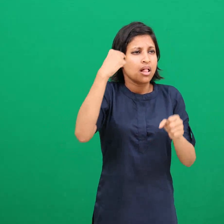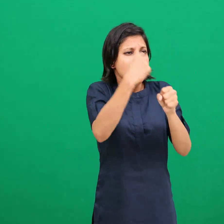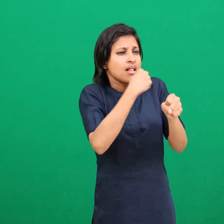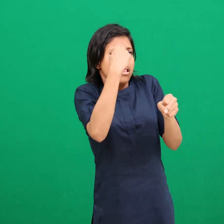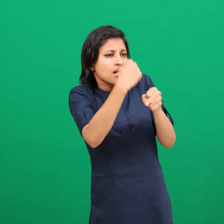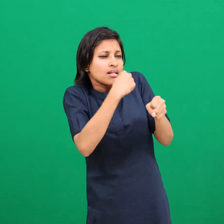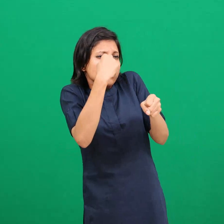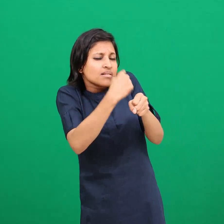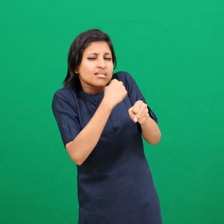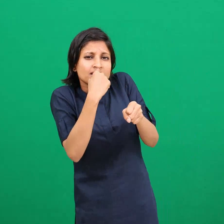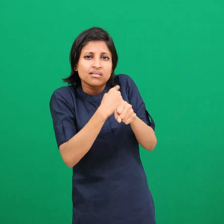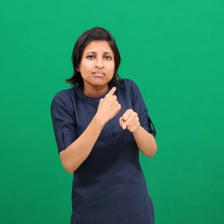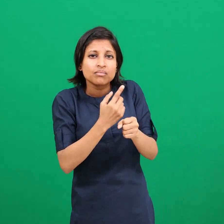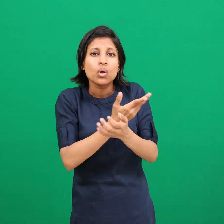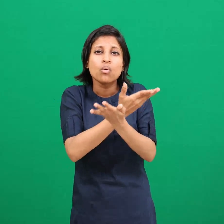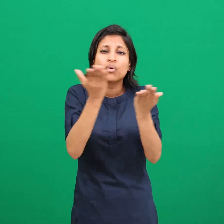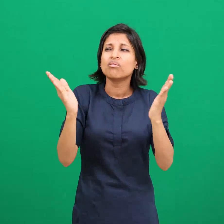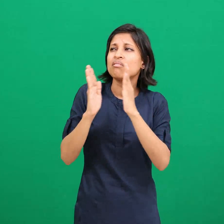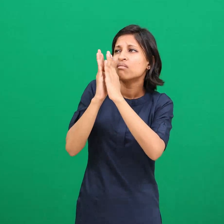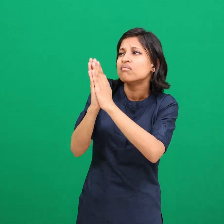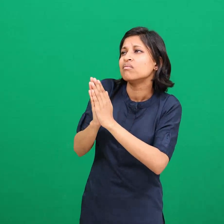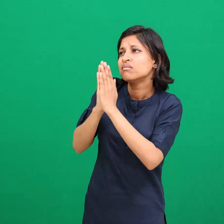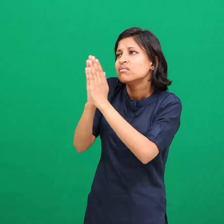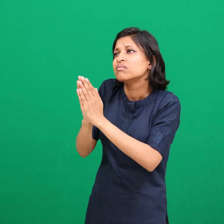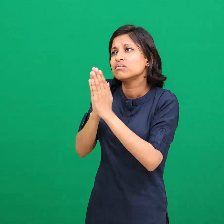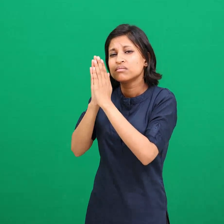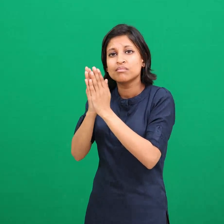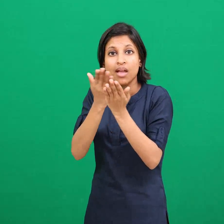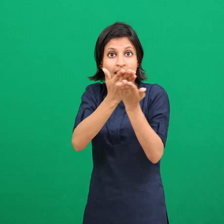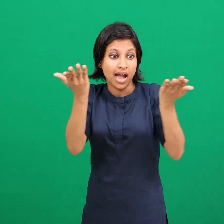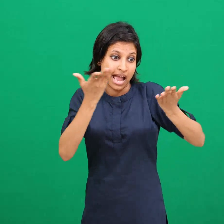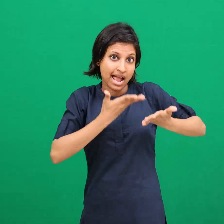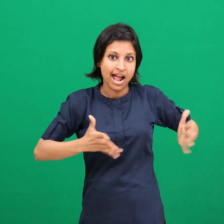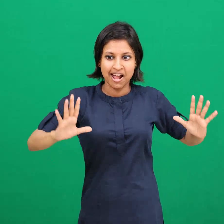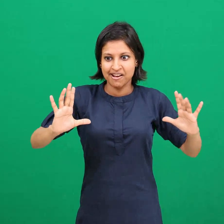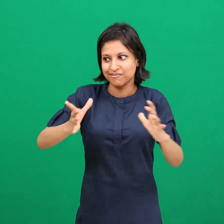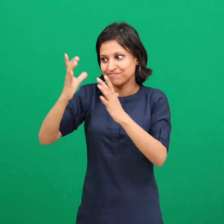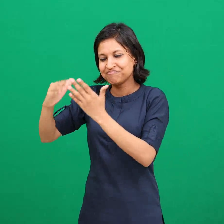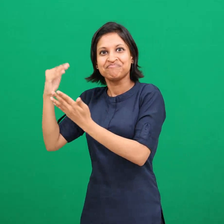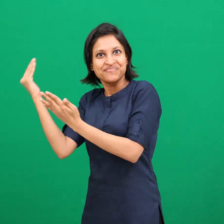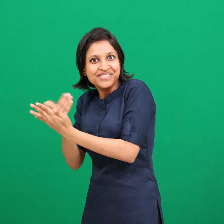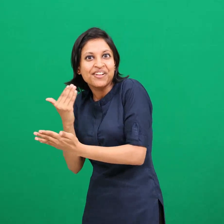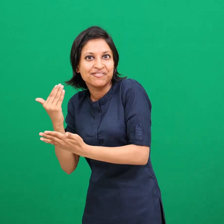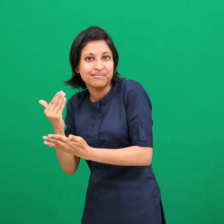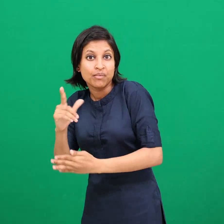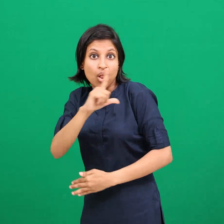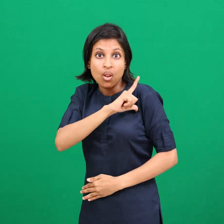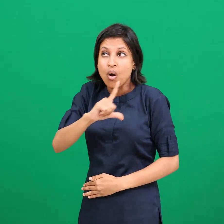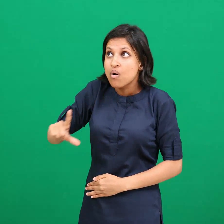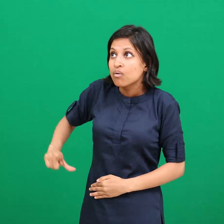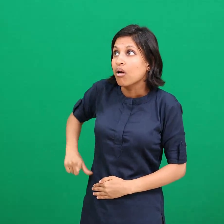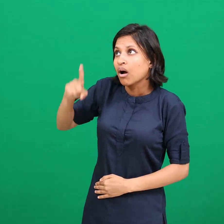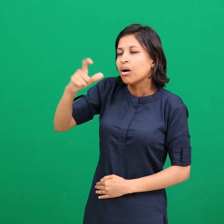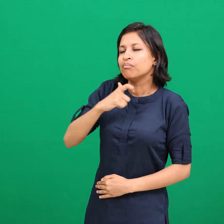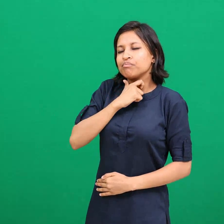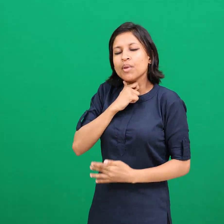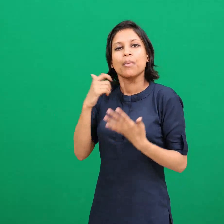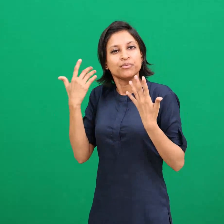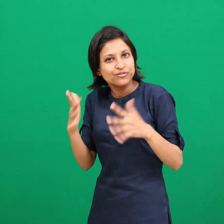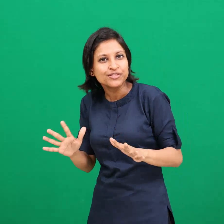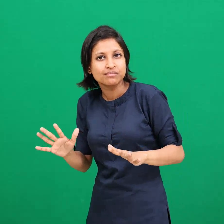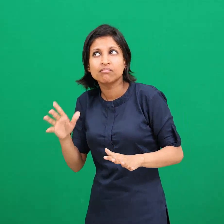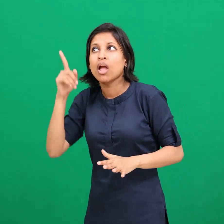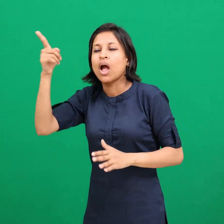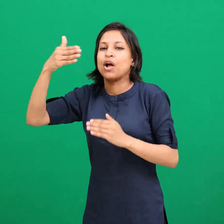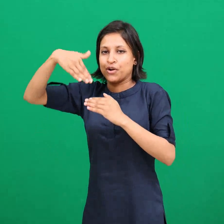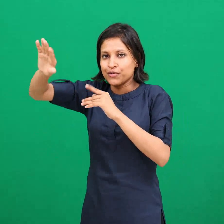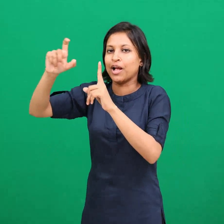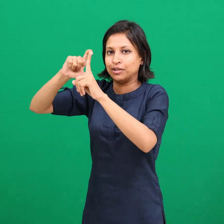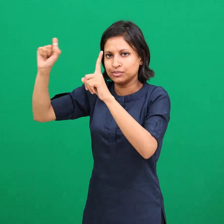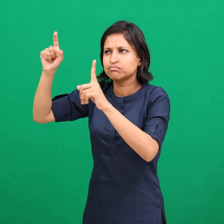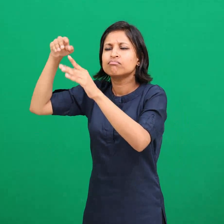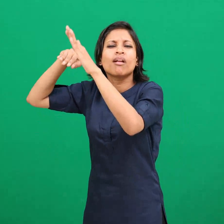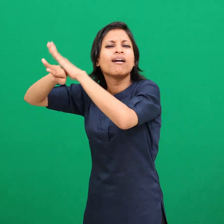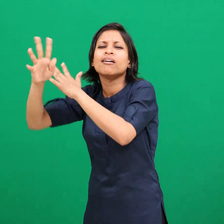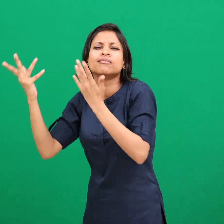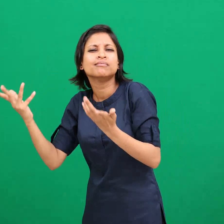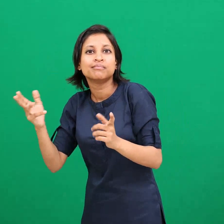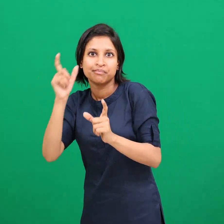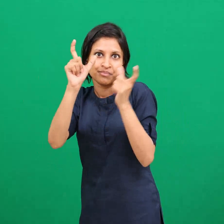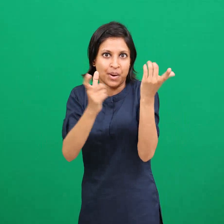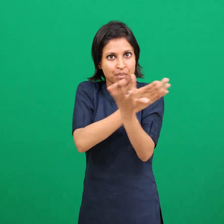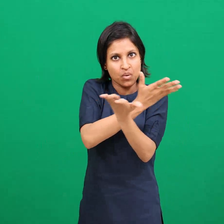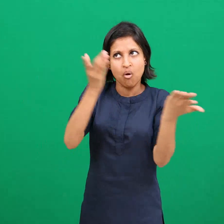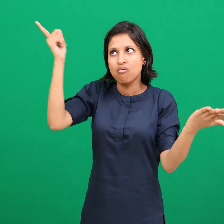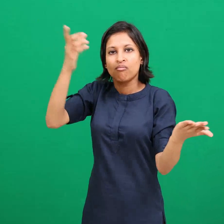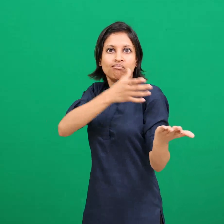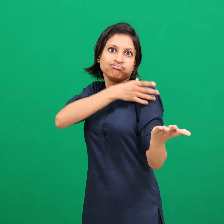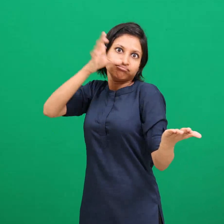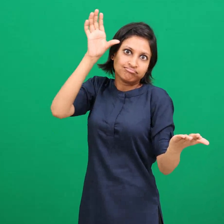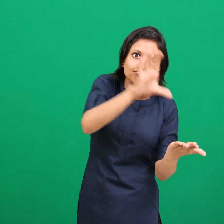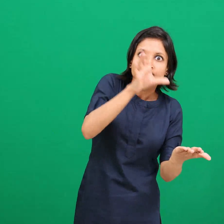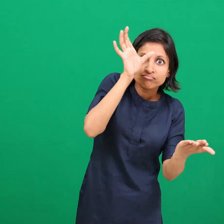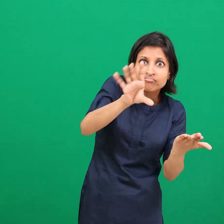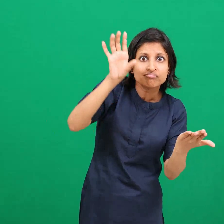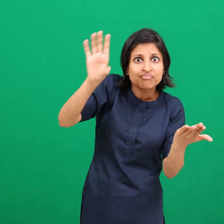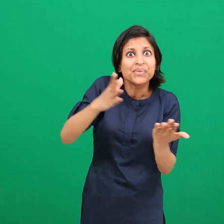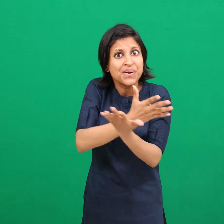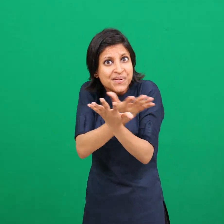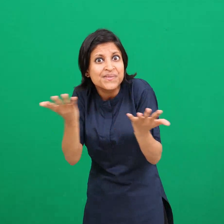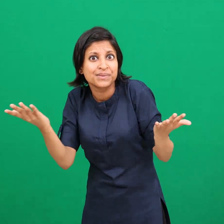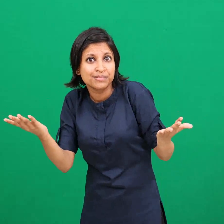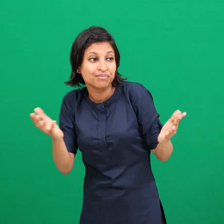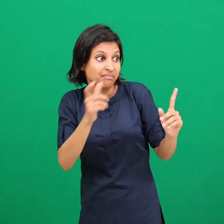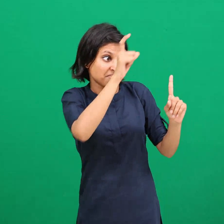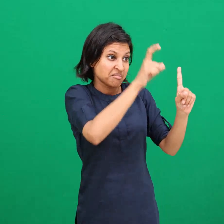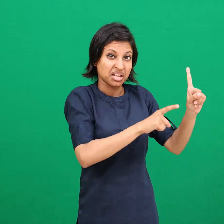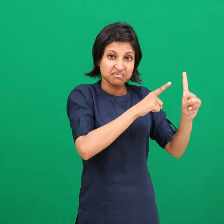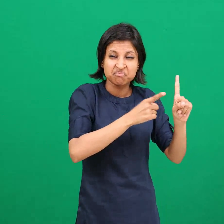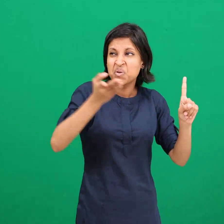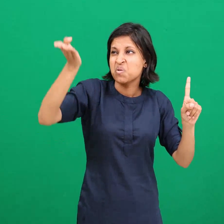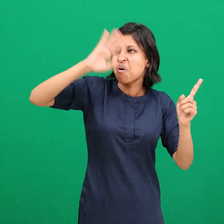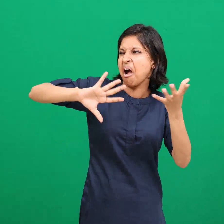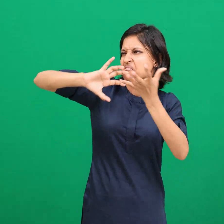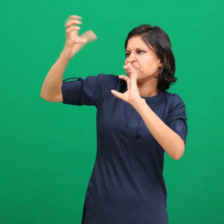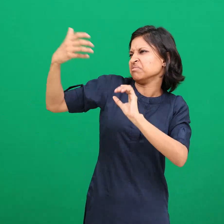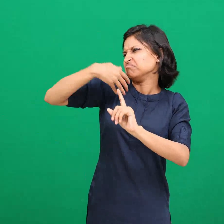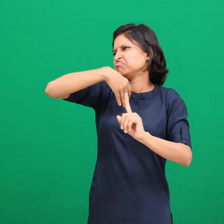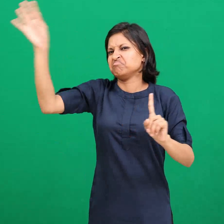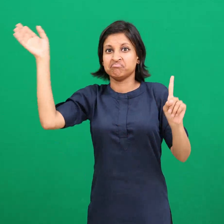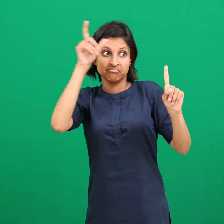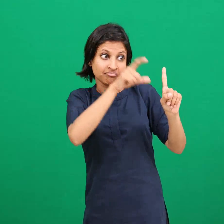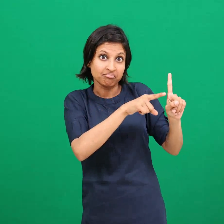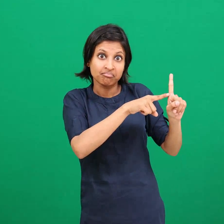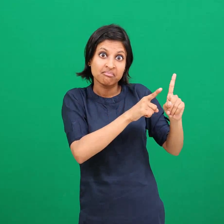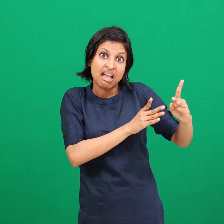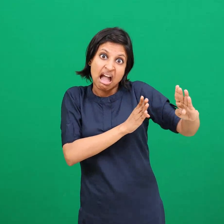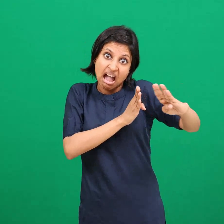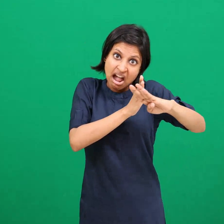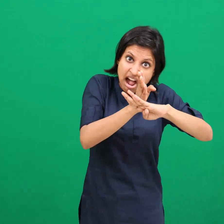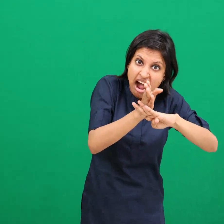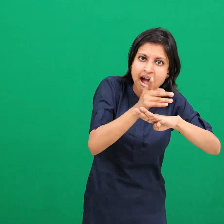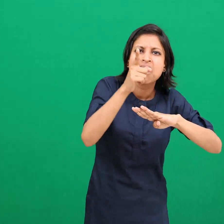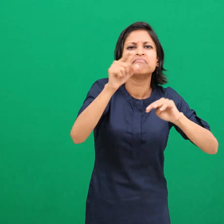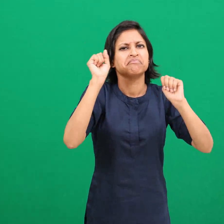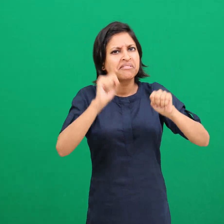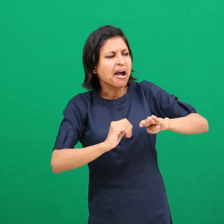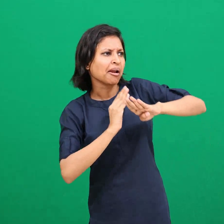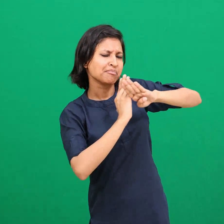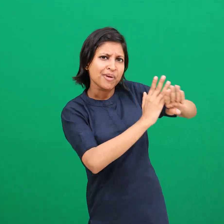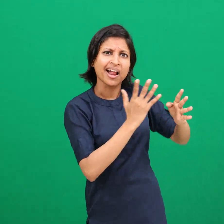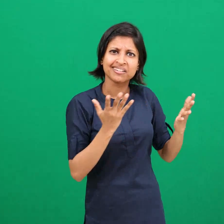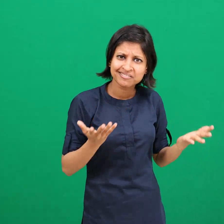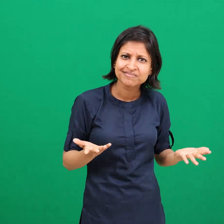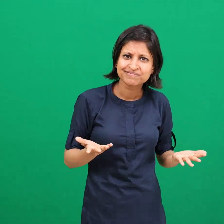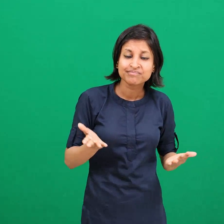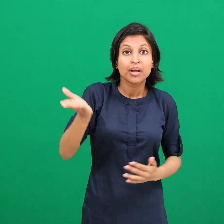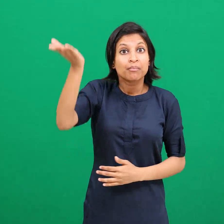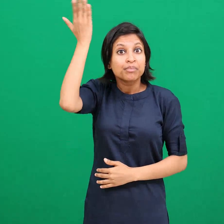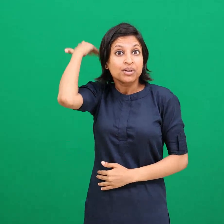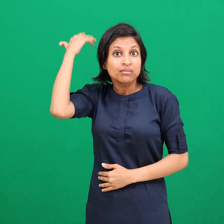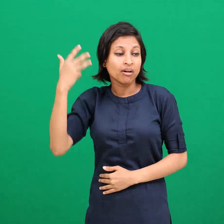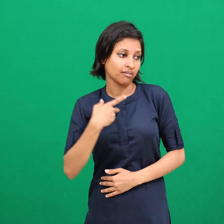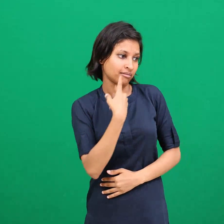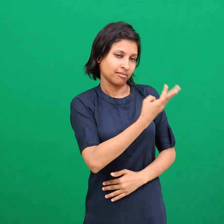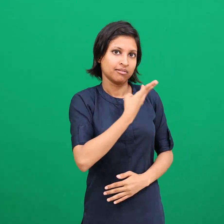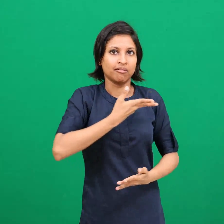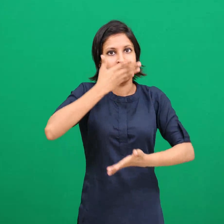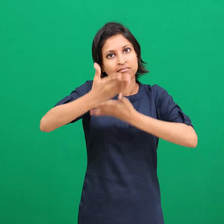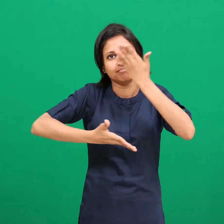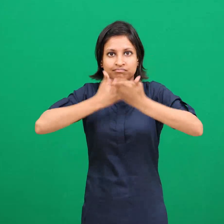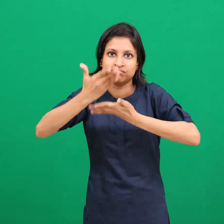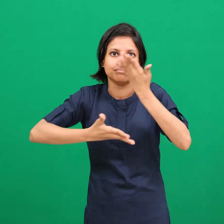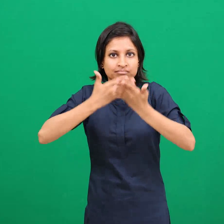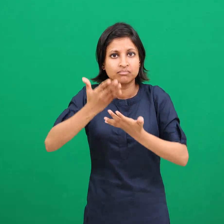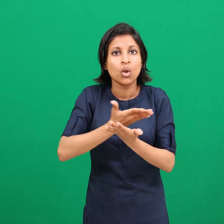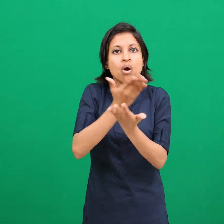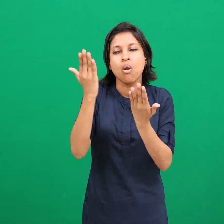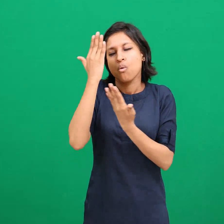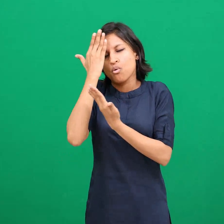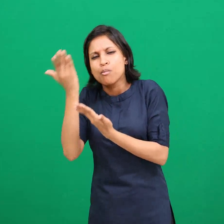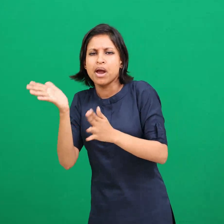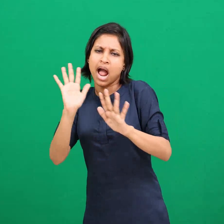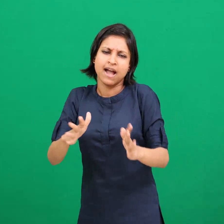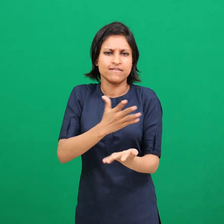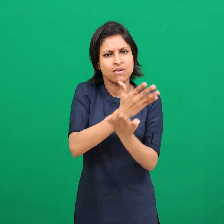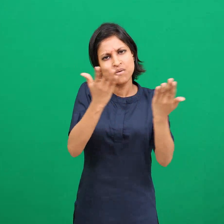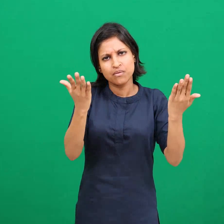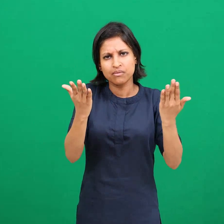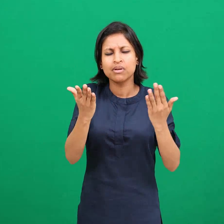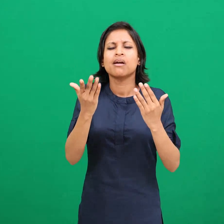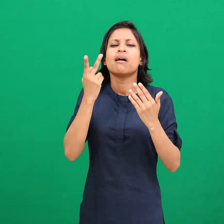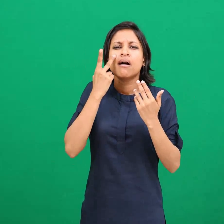And pray that we may be delivered from wicked and evil men; for not everyone holds to the faith.